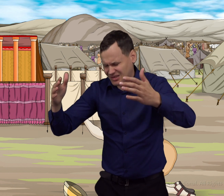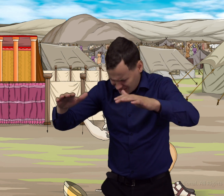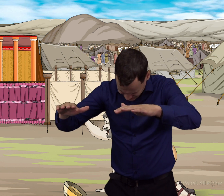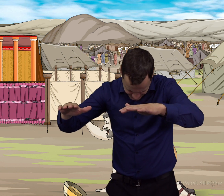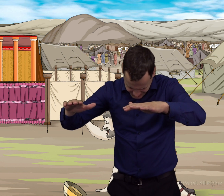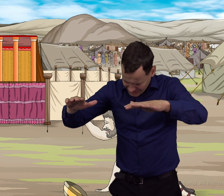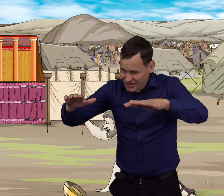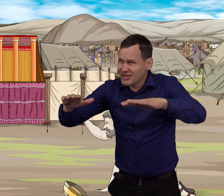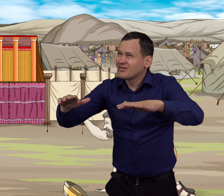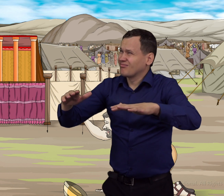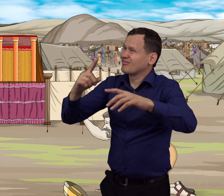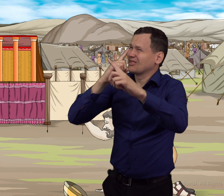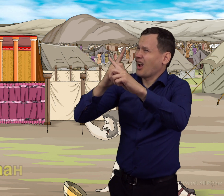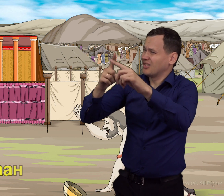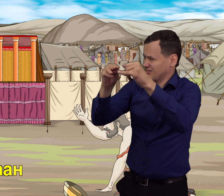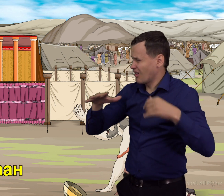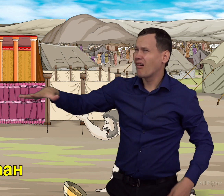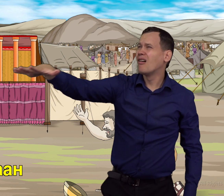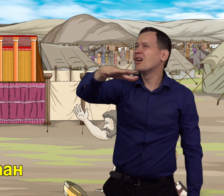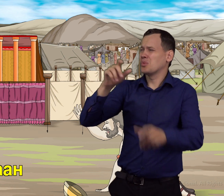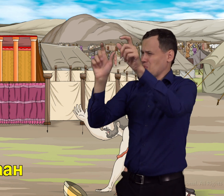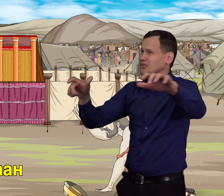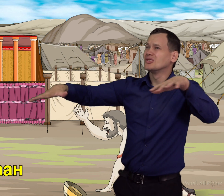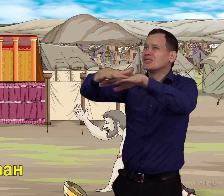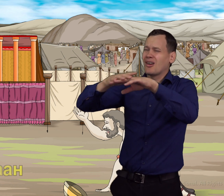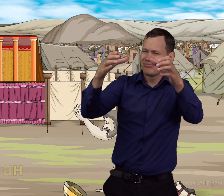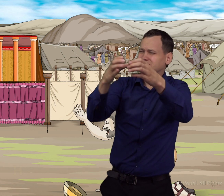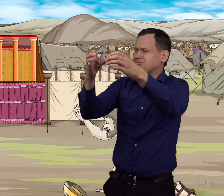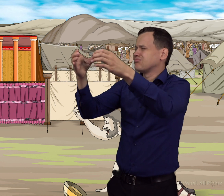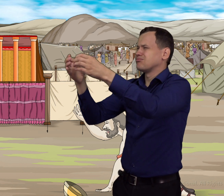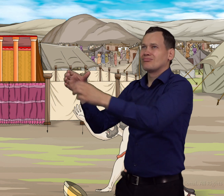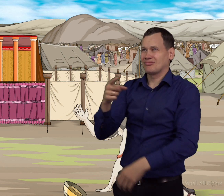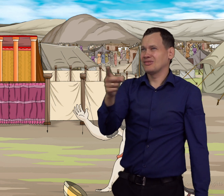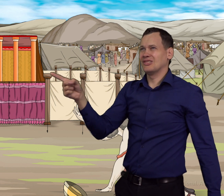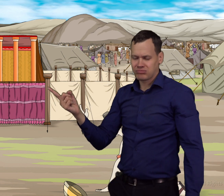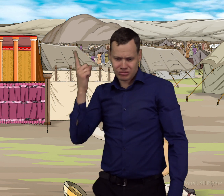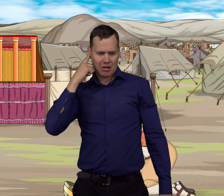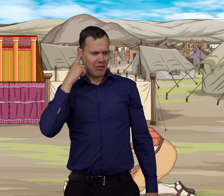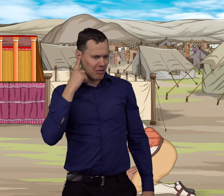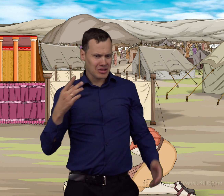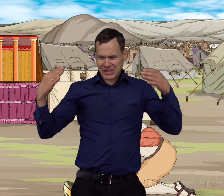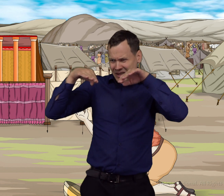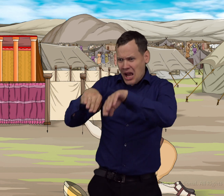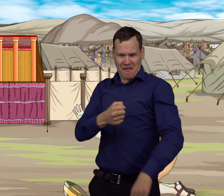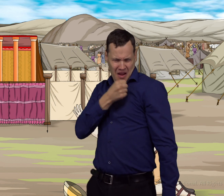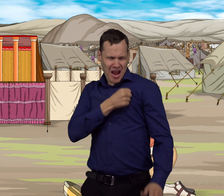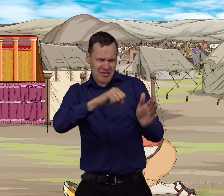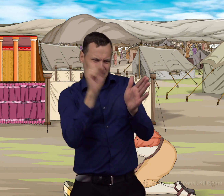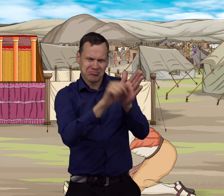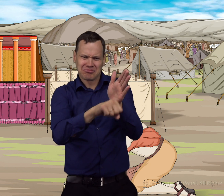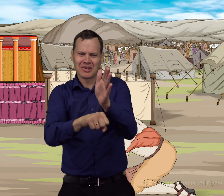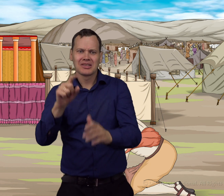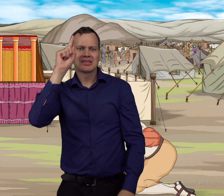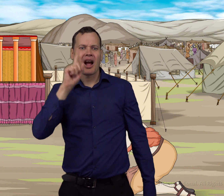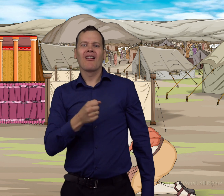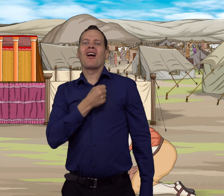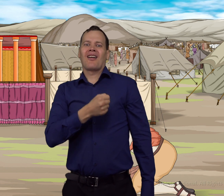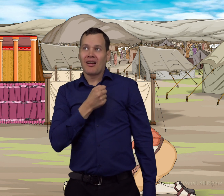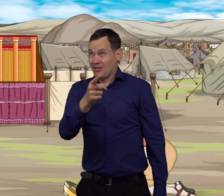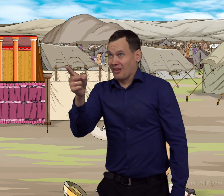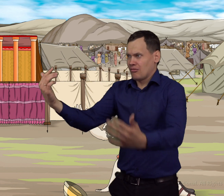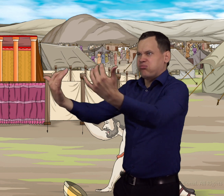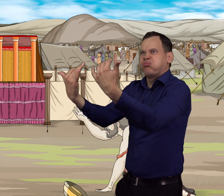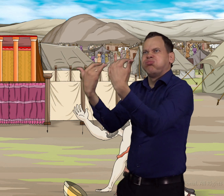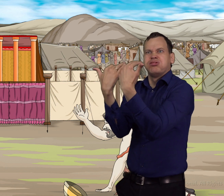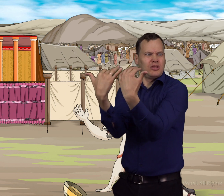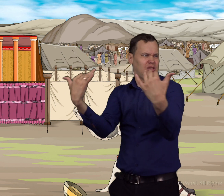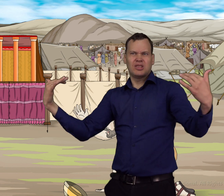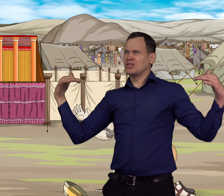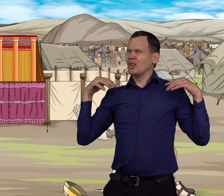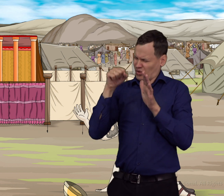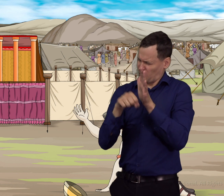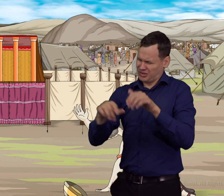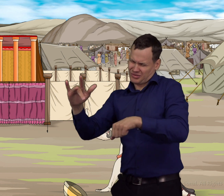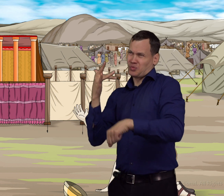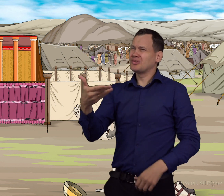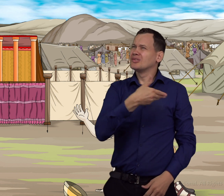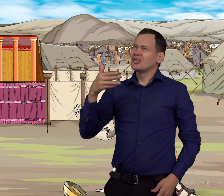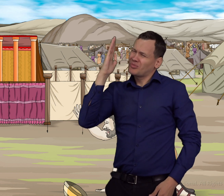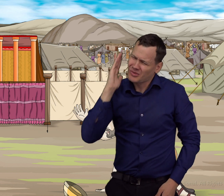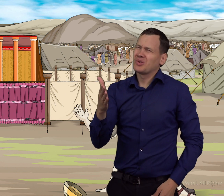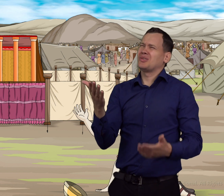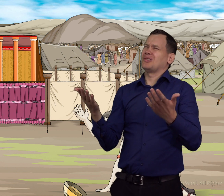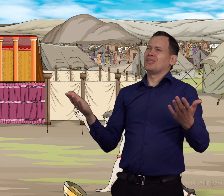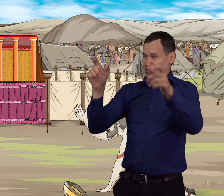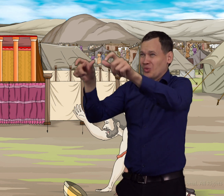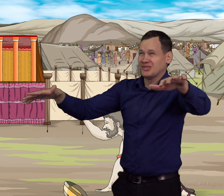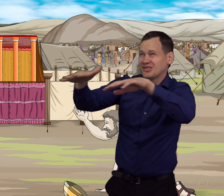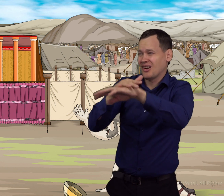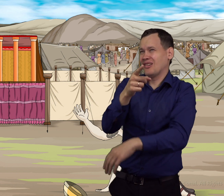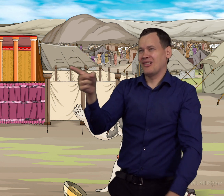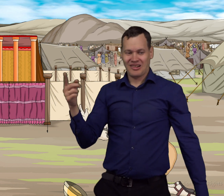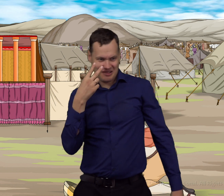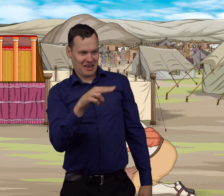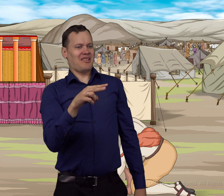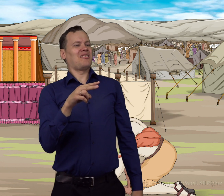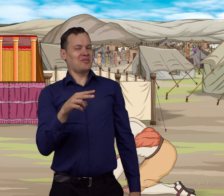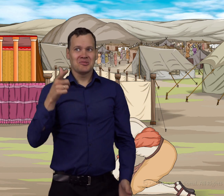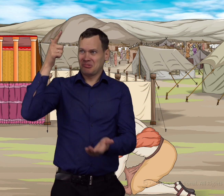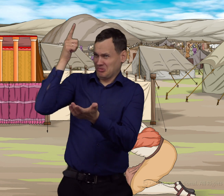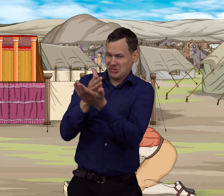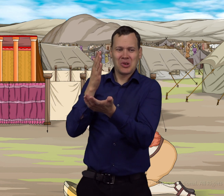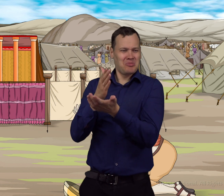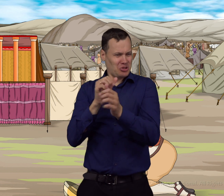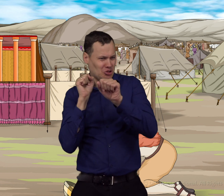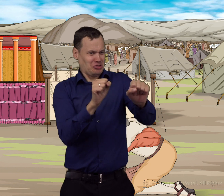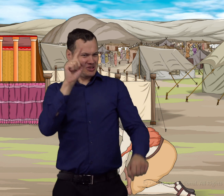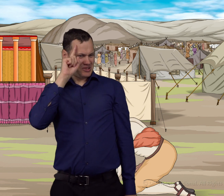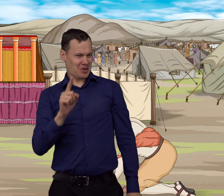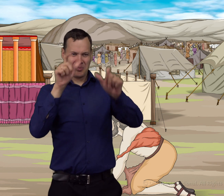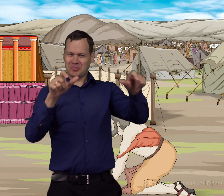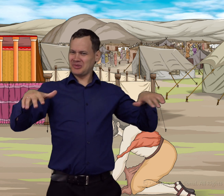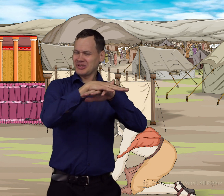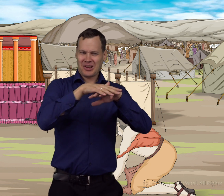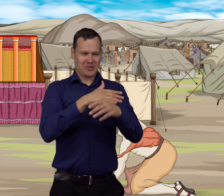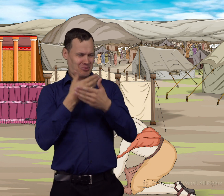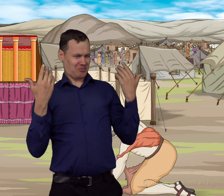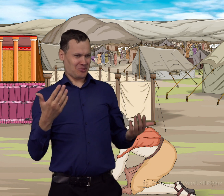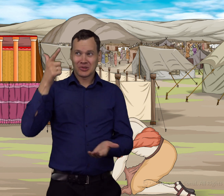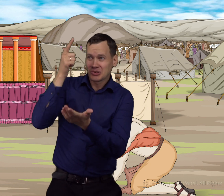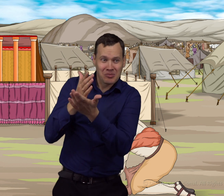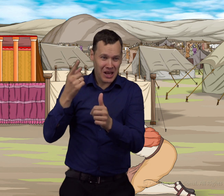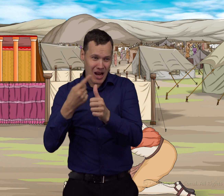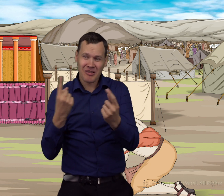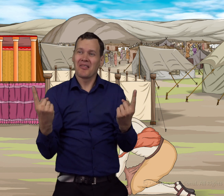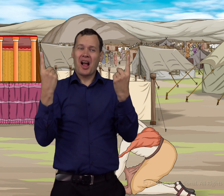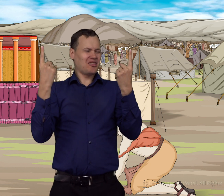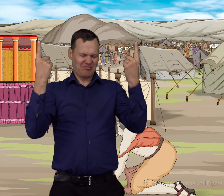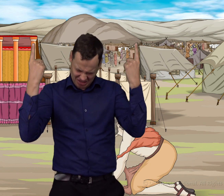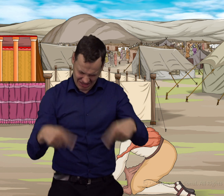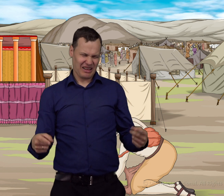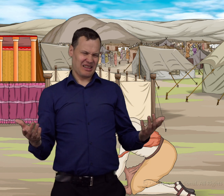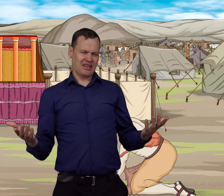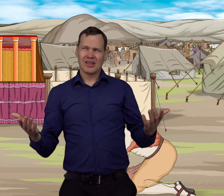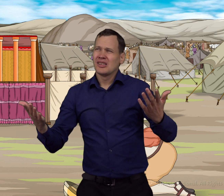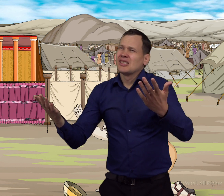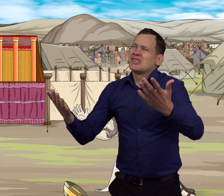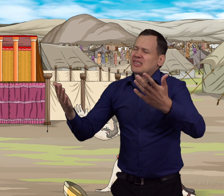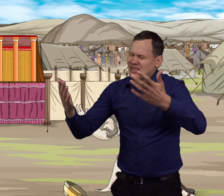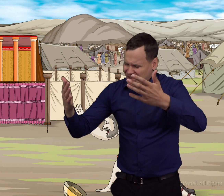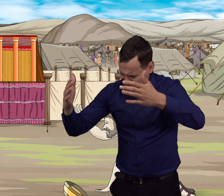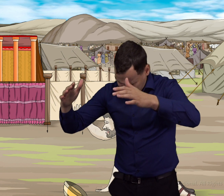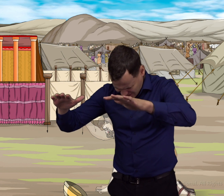When the Canaanites and all who live in the land hear about this, they will surround us and wipe out our name from the earth.